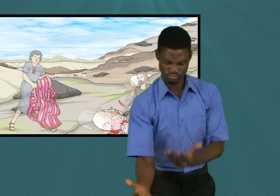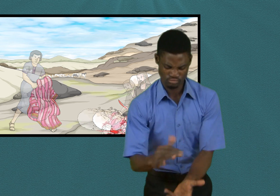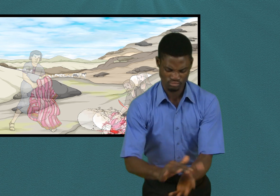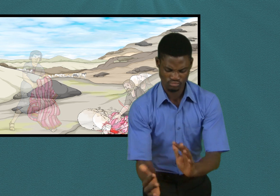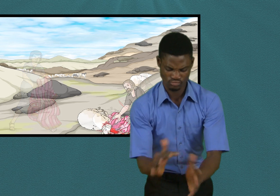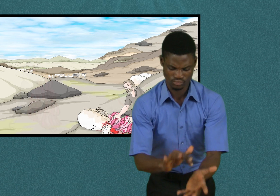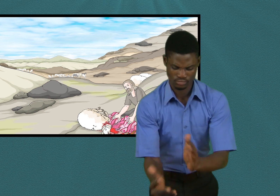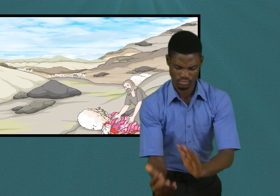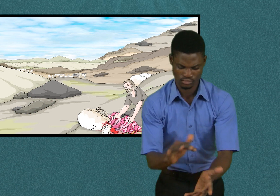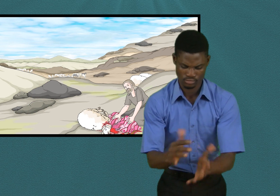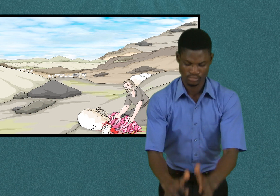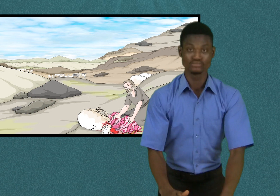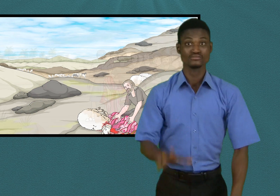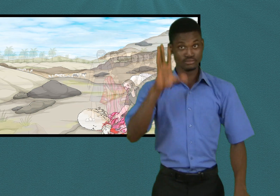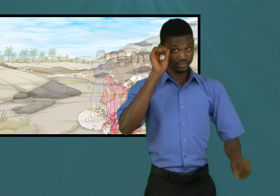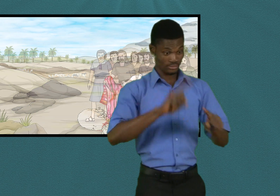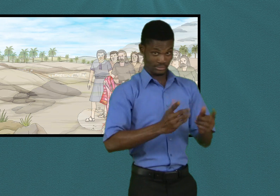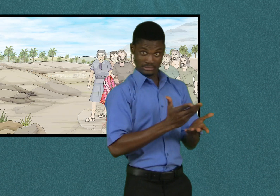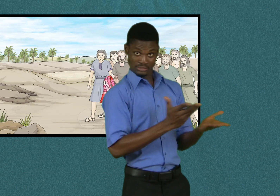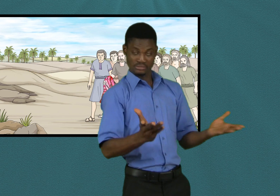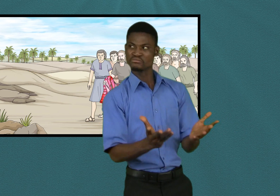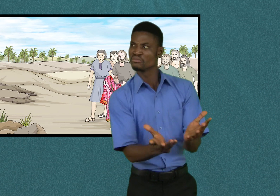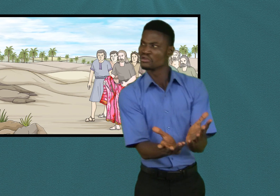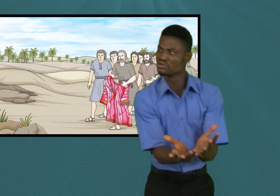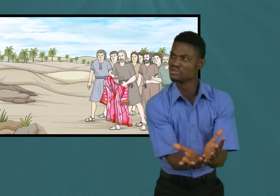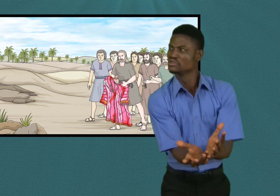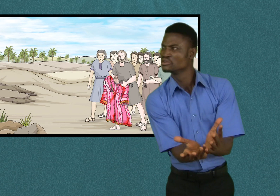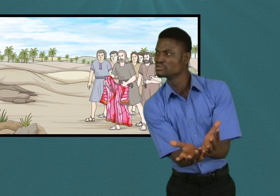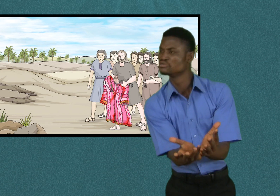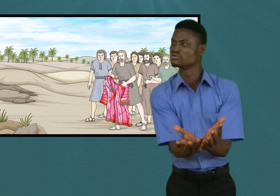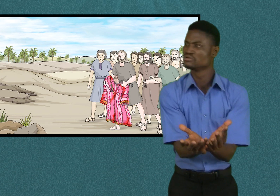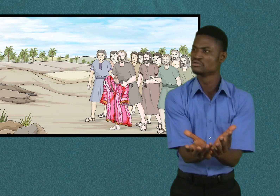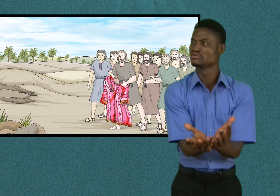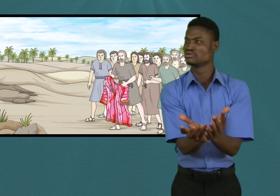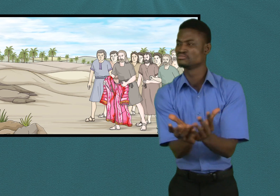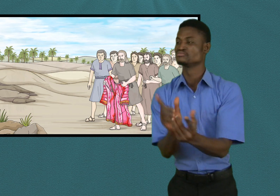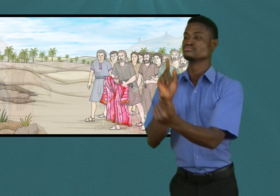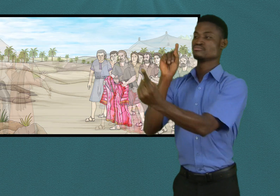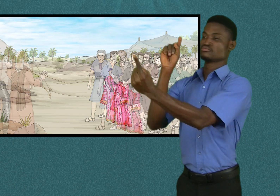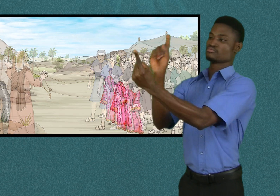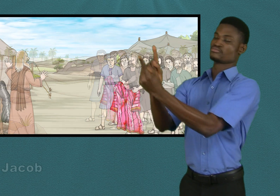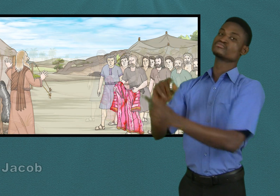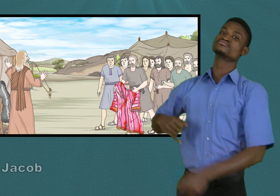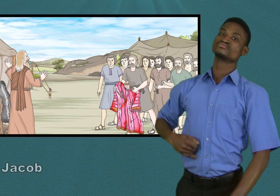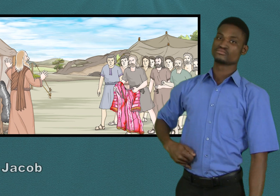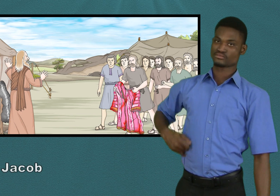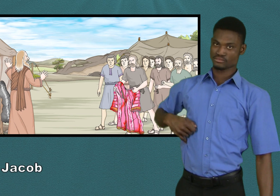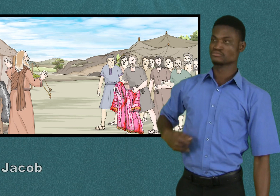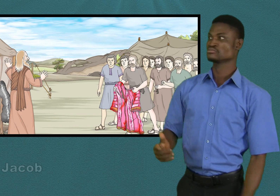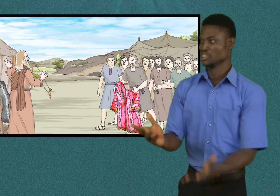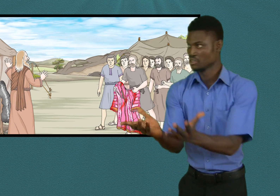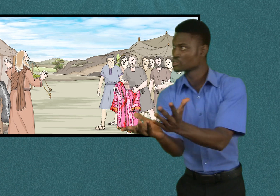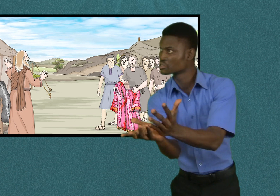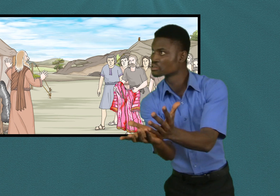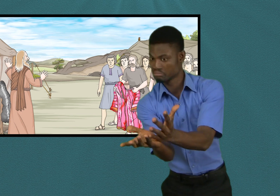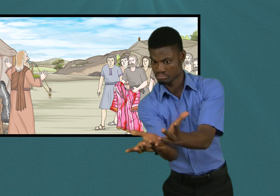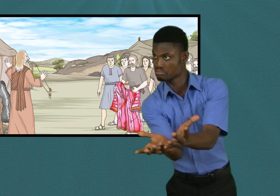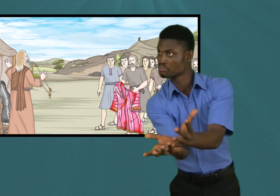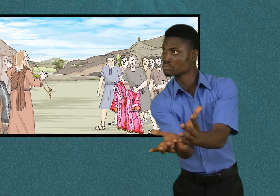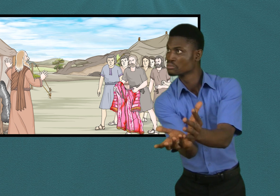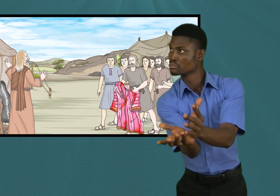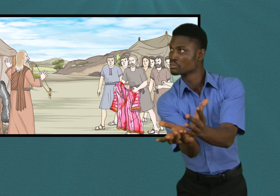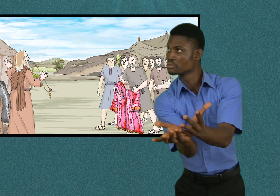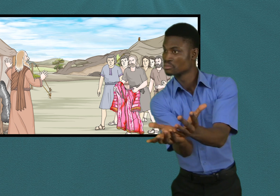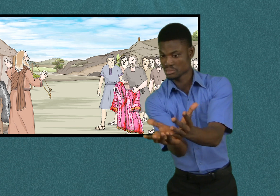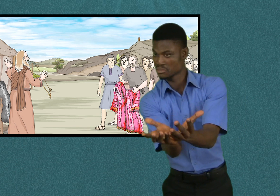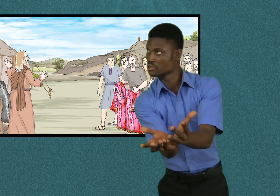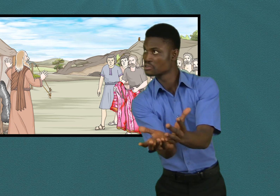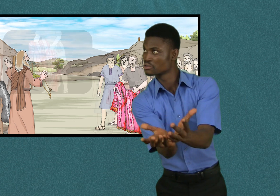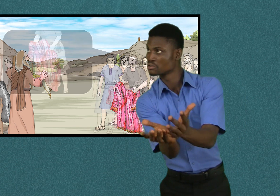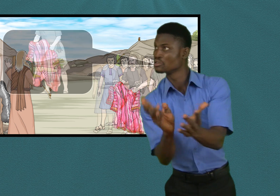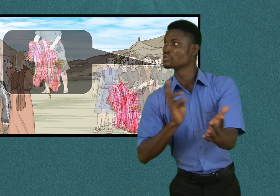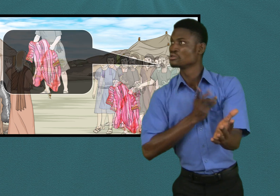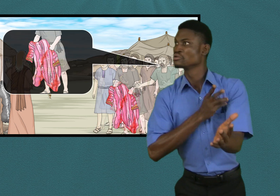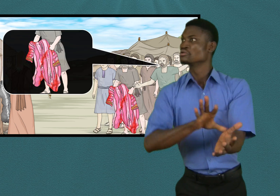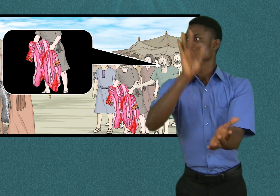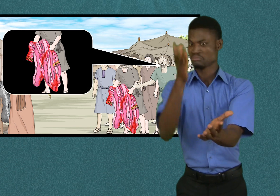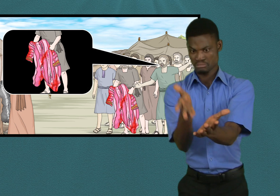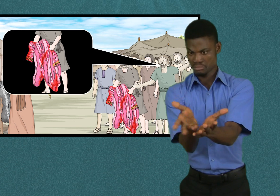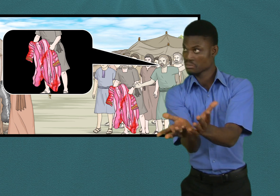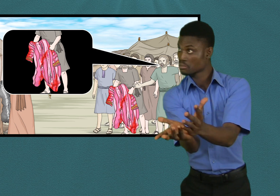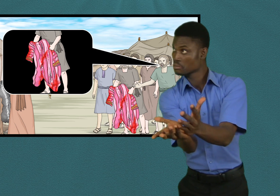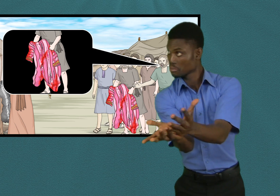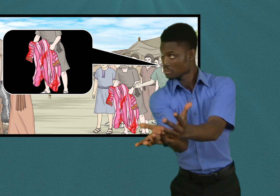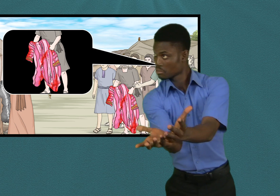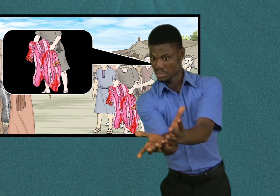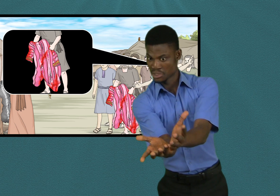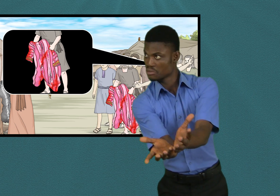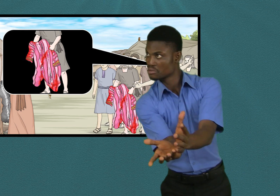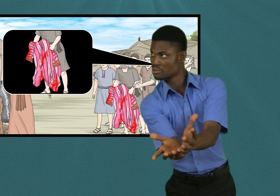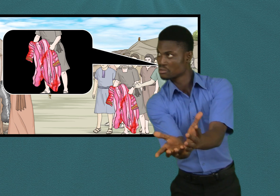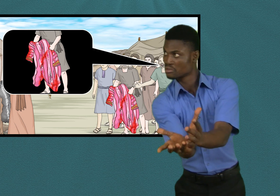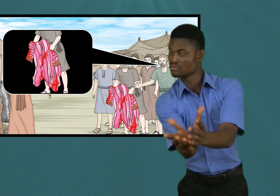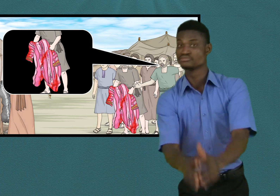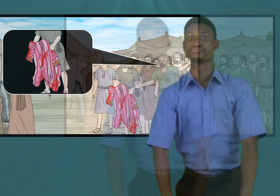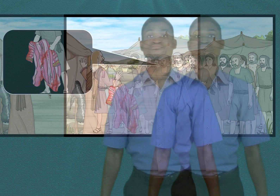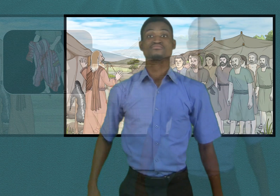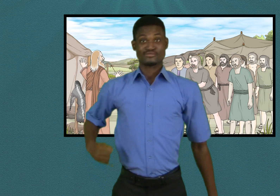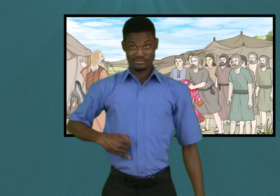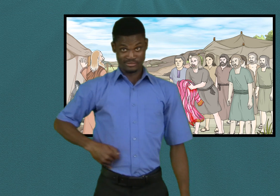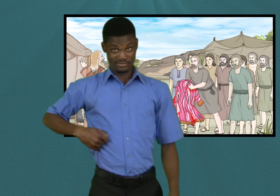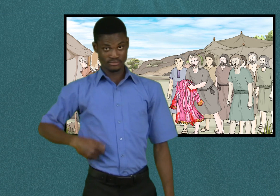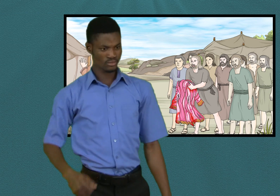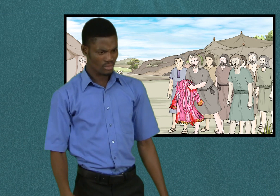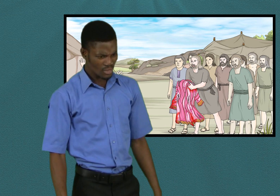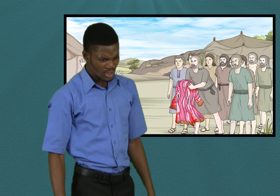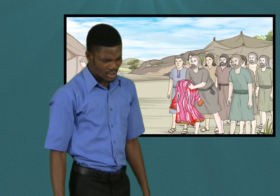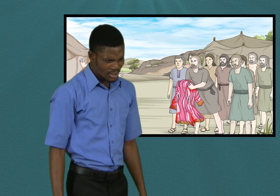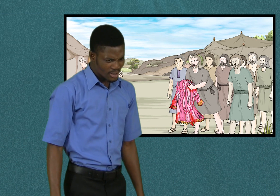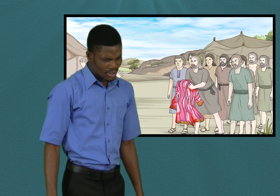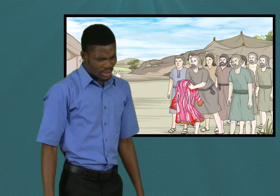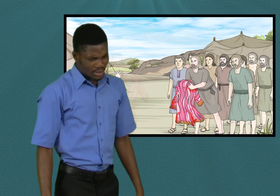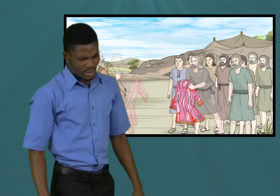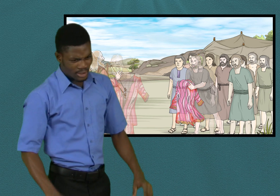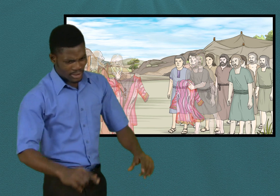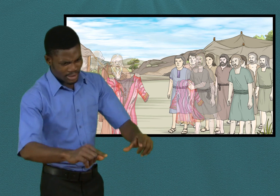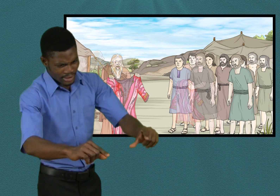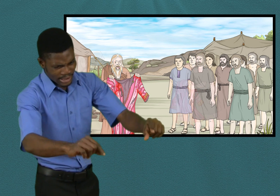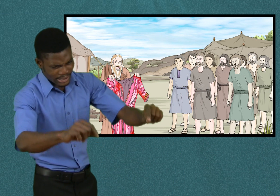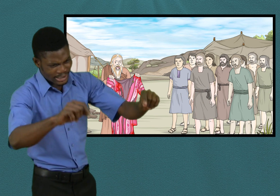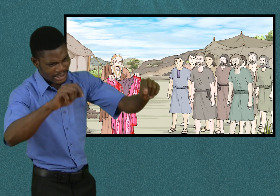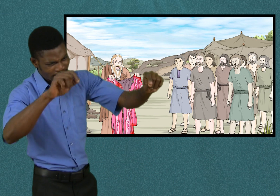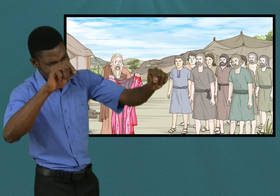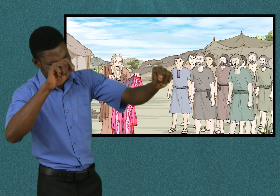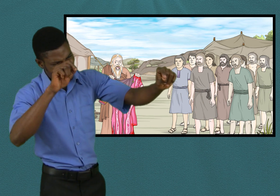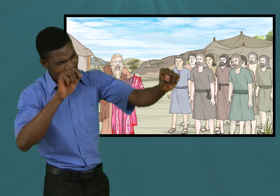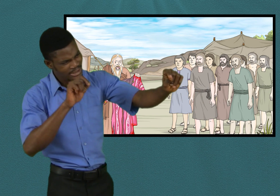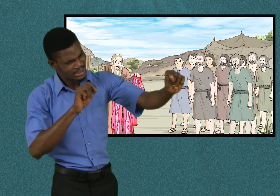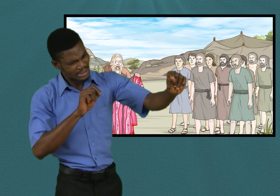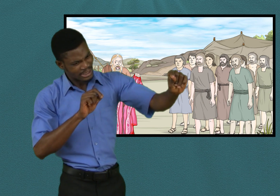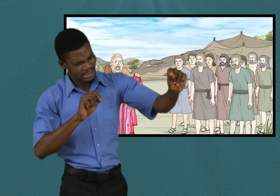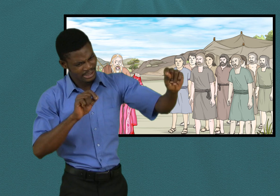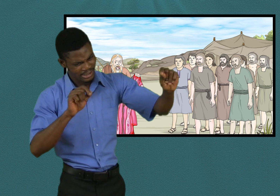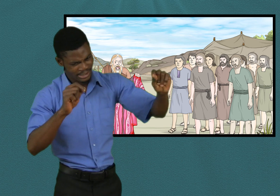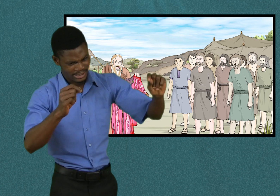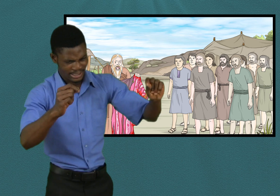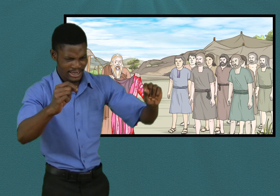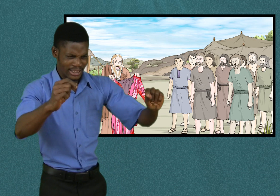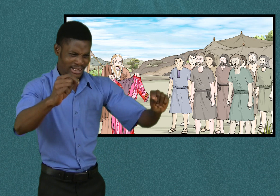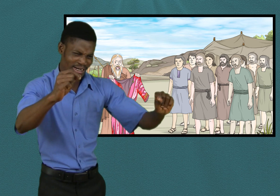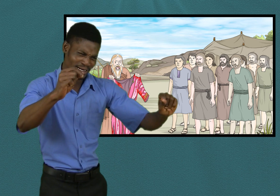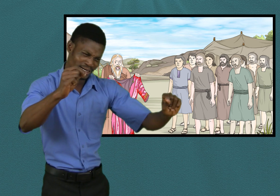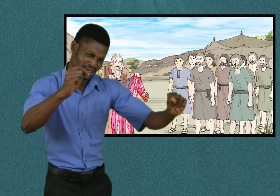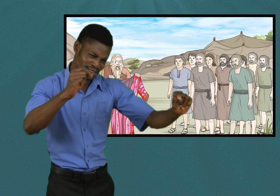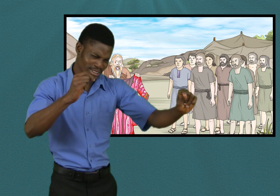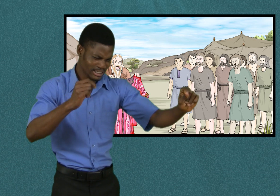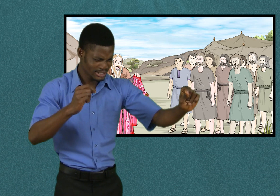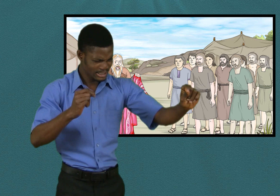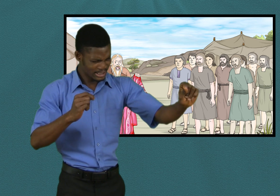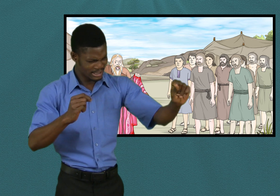They sent the robe of many colors to their father and said, “We found this. Examine it to see whether it is your son’s robe or not.”